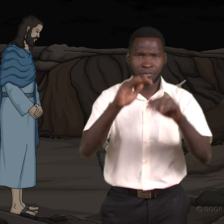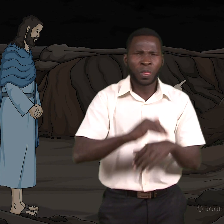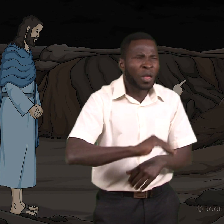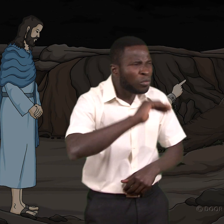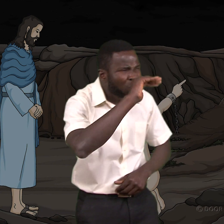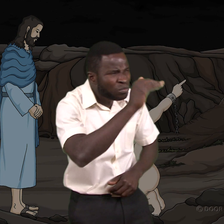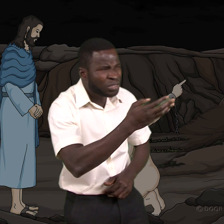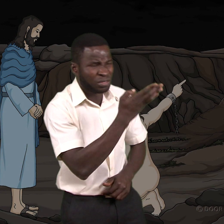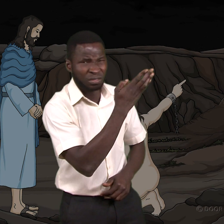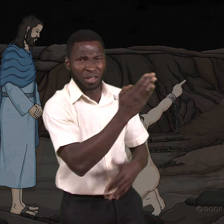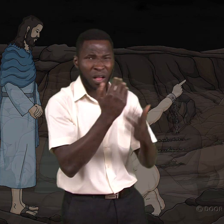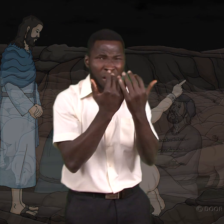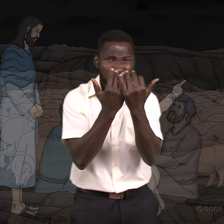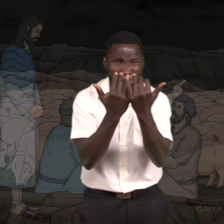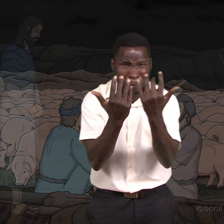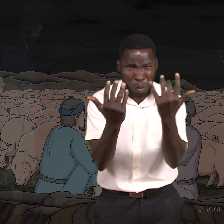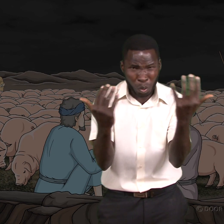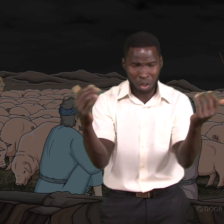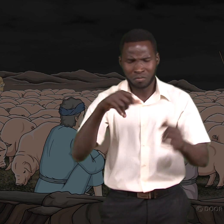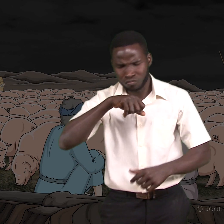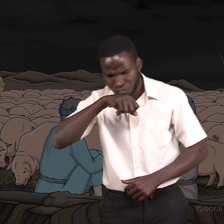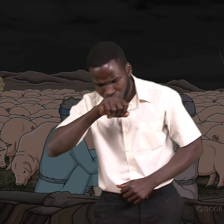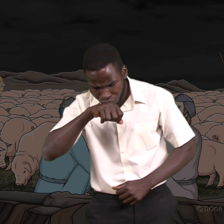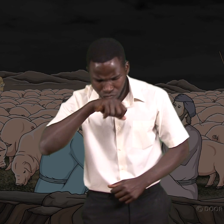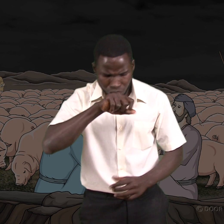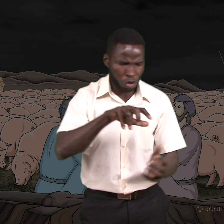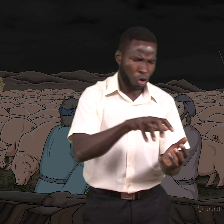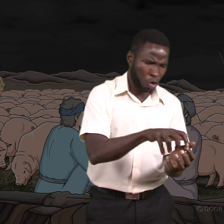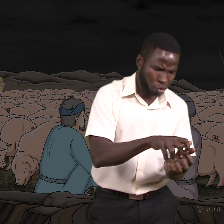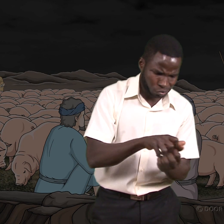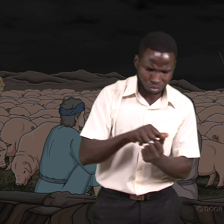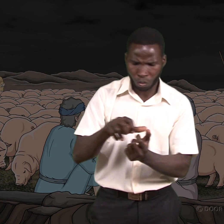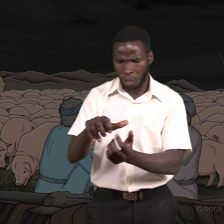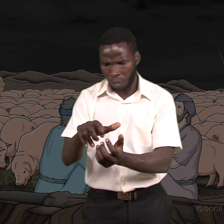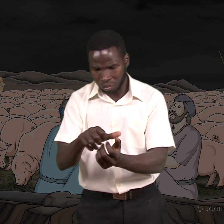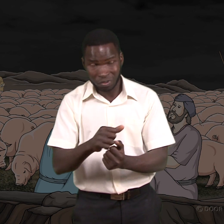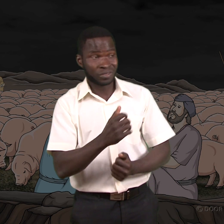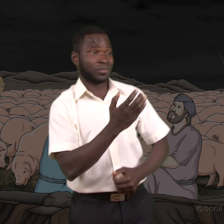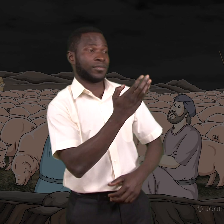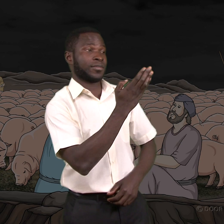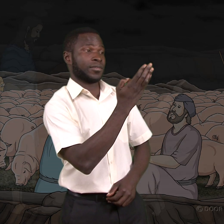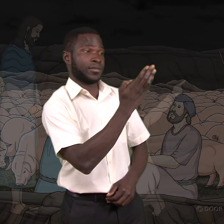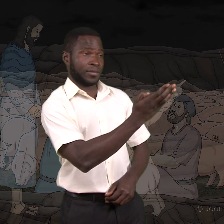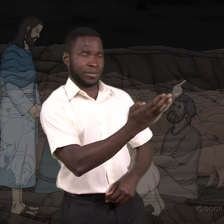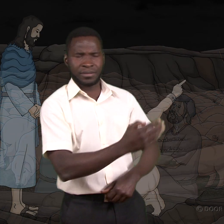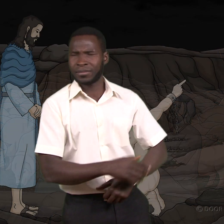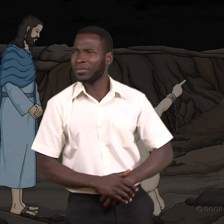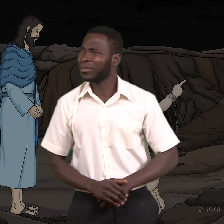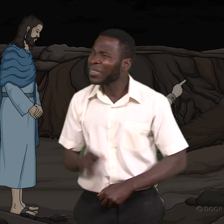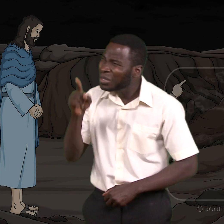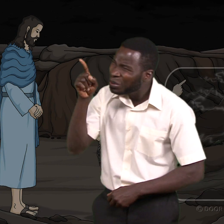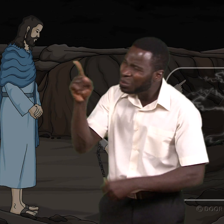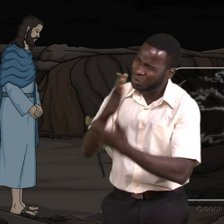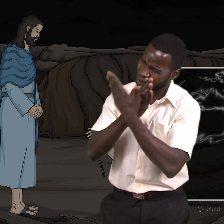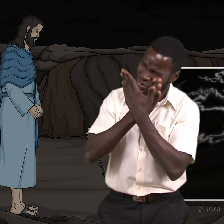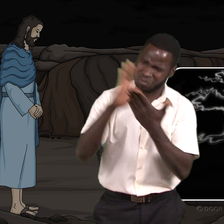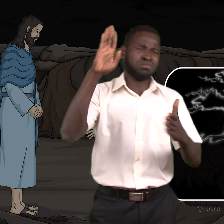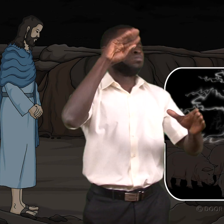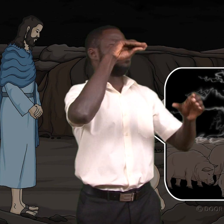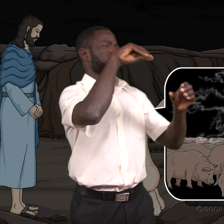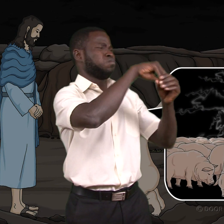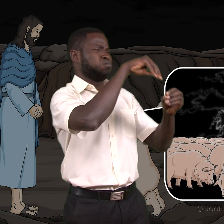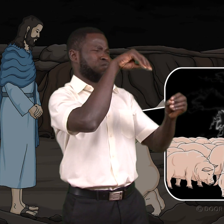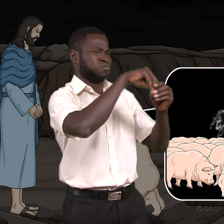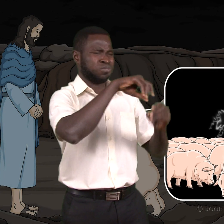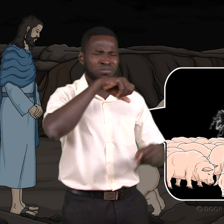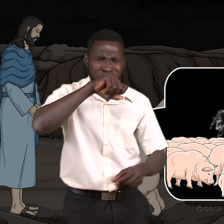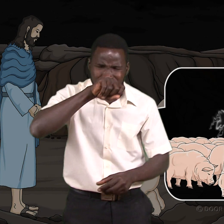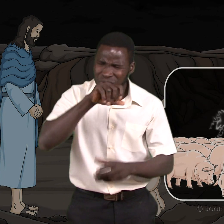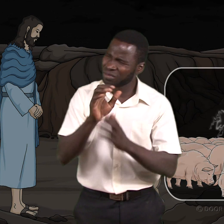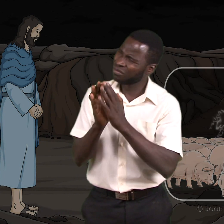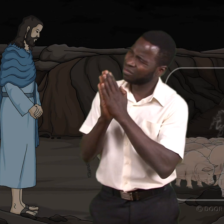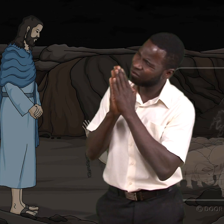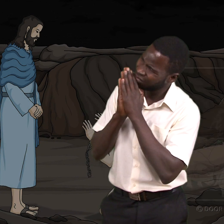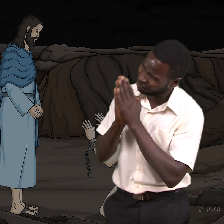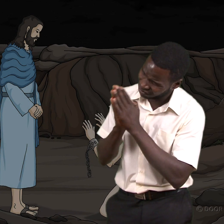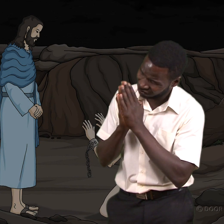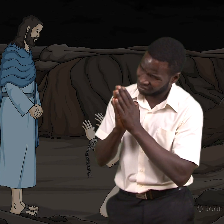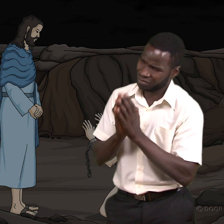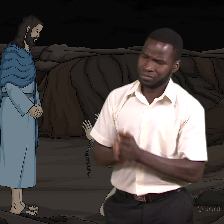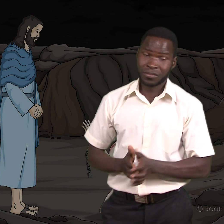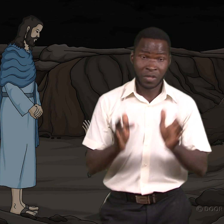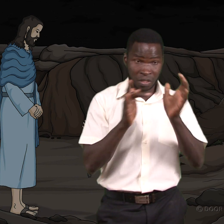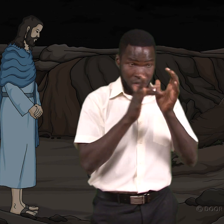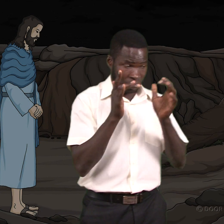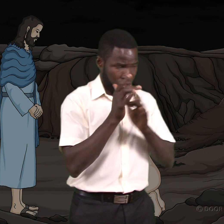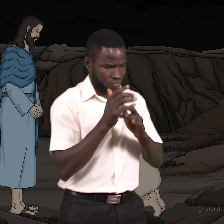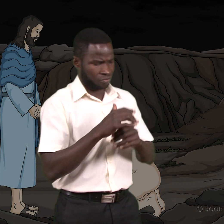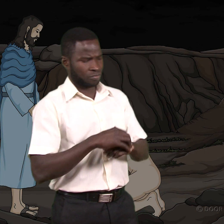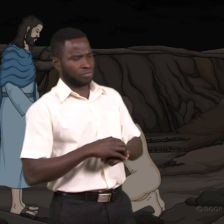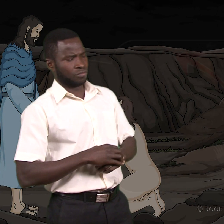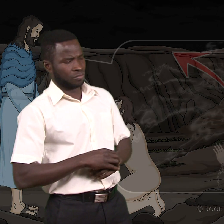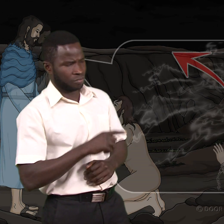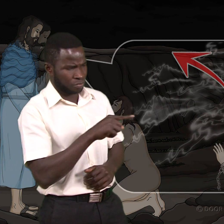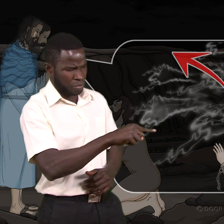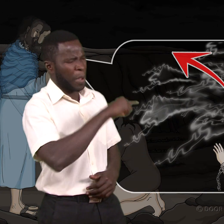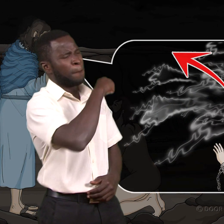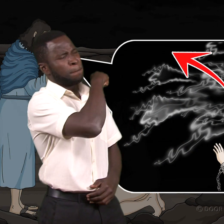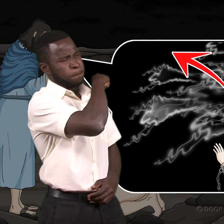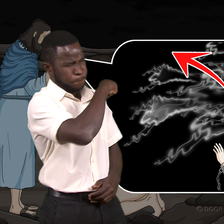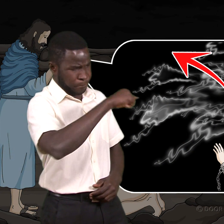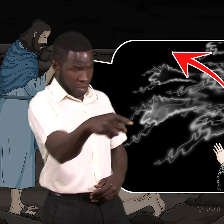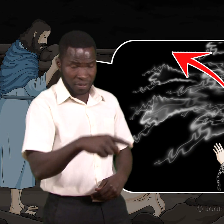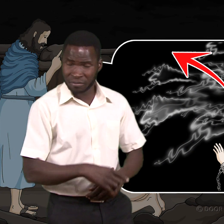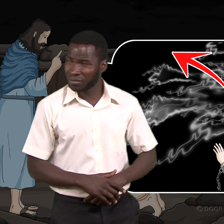There on the nearby hillside a large herd of pigs was feeding. So the demons begged Jesus, “Send us to the pigs, so that we may enter them.”